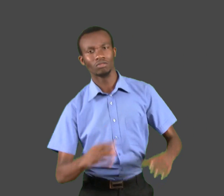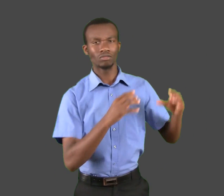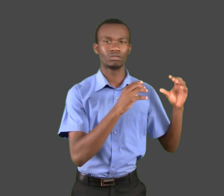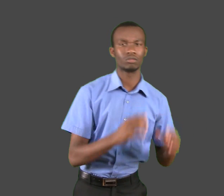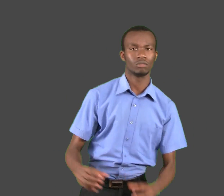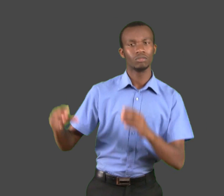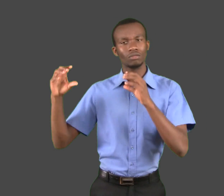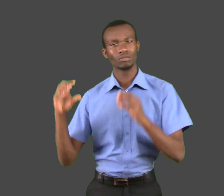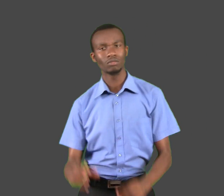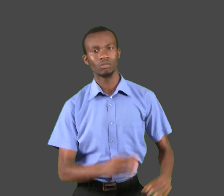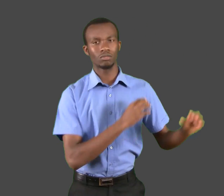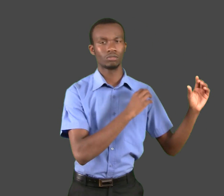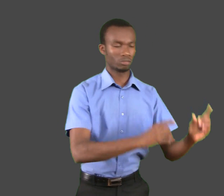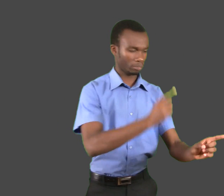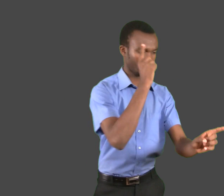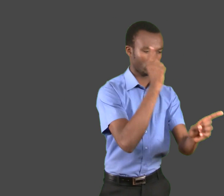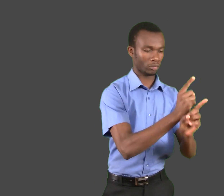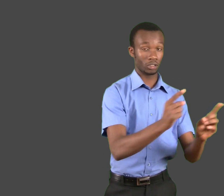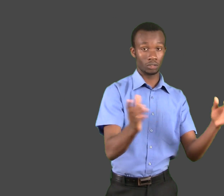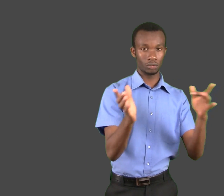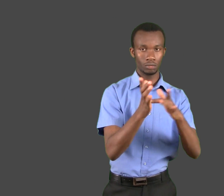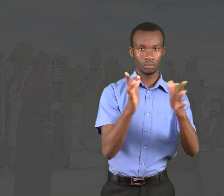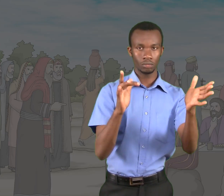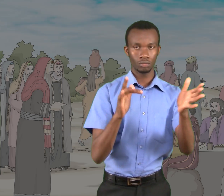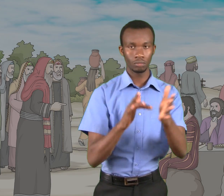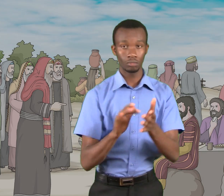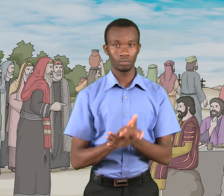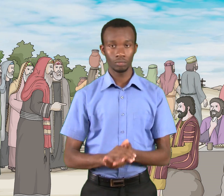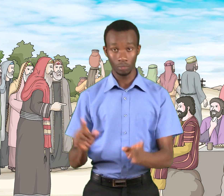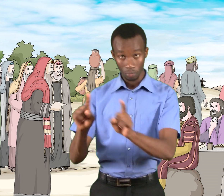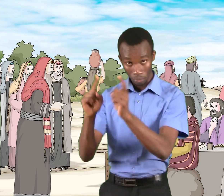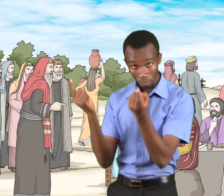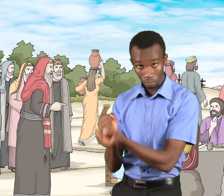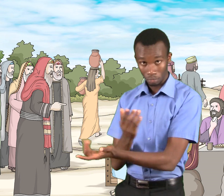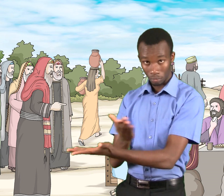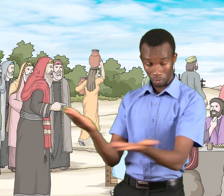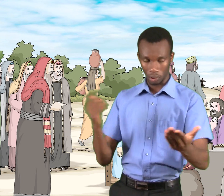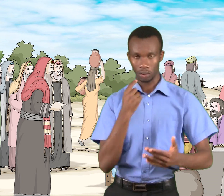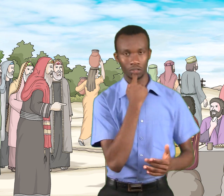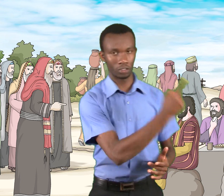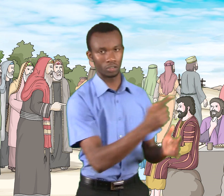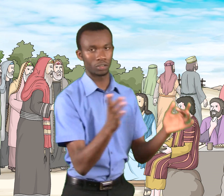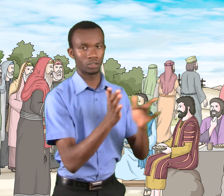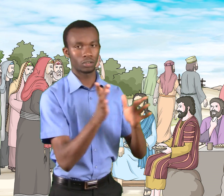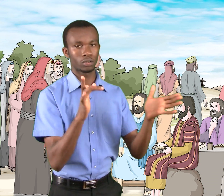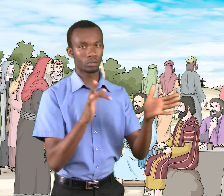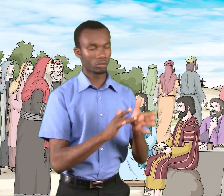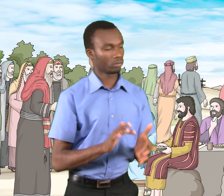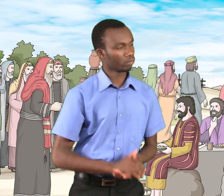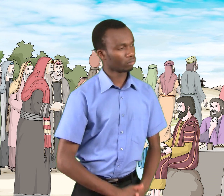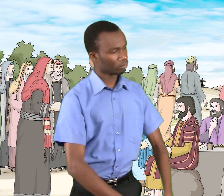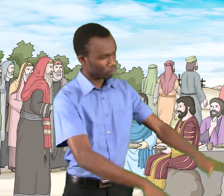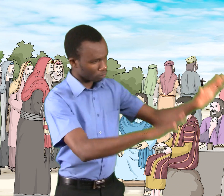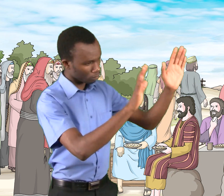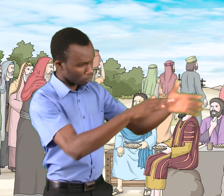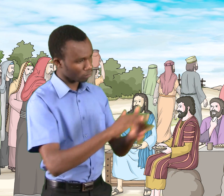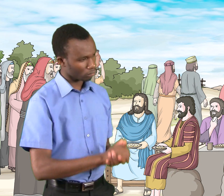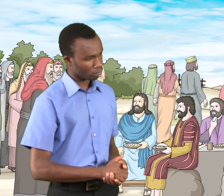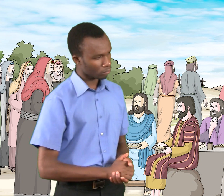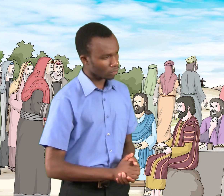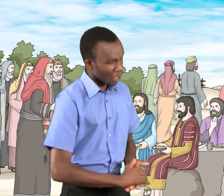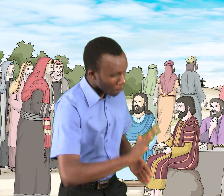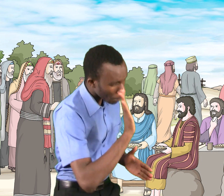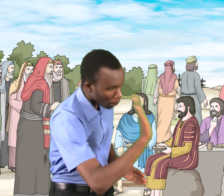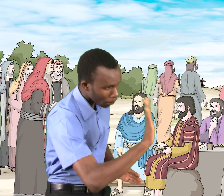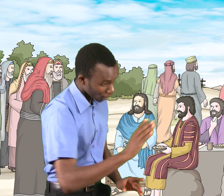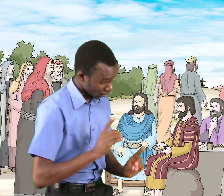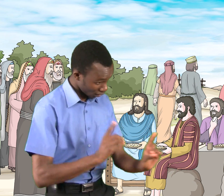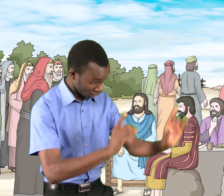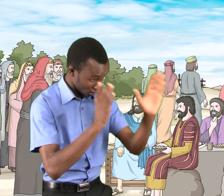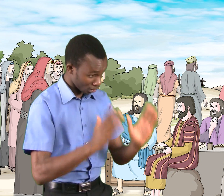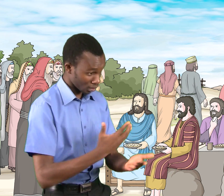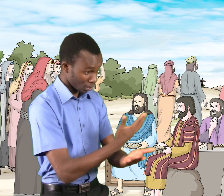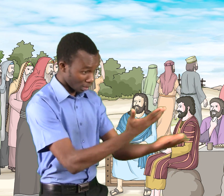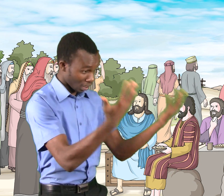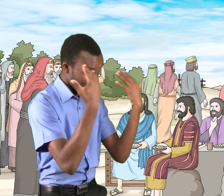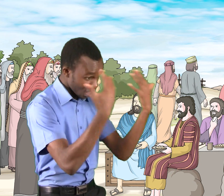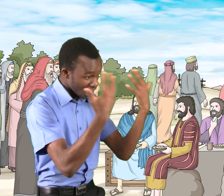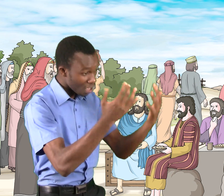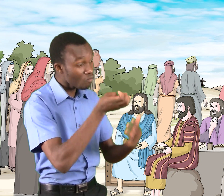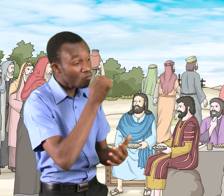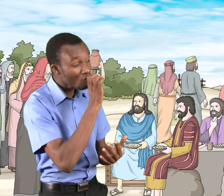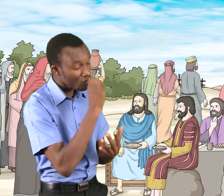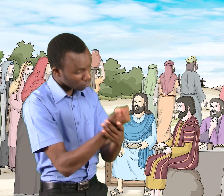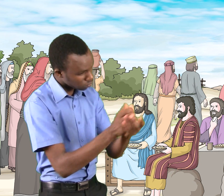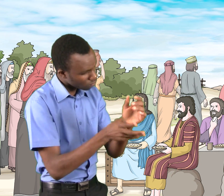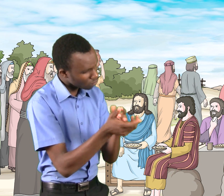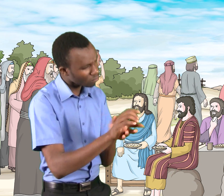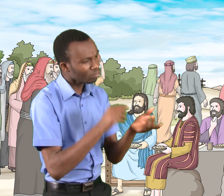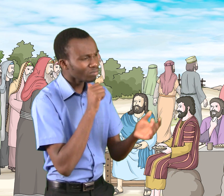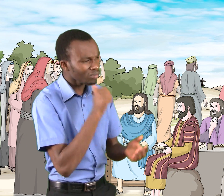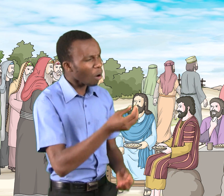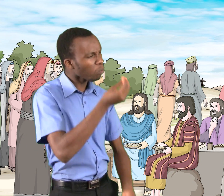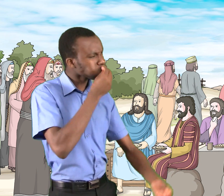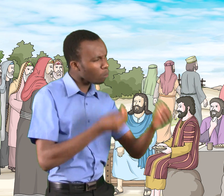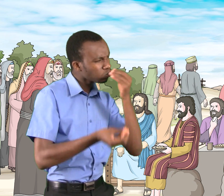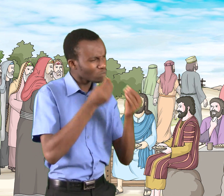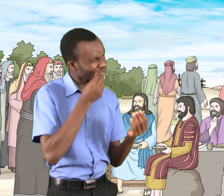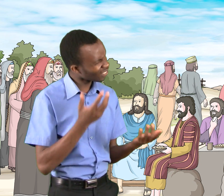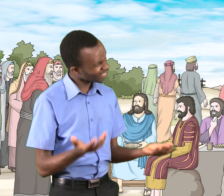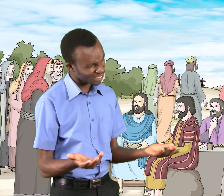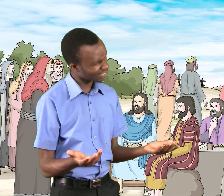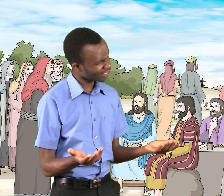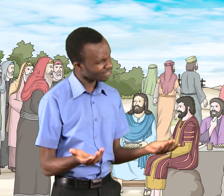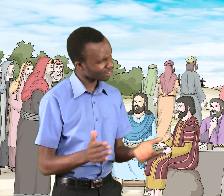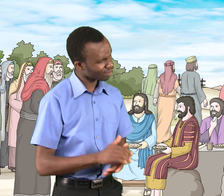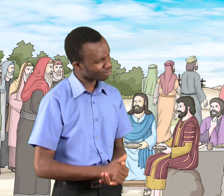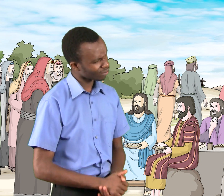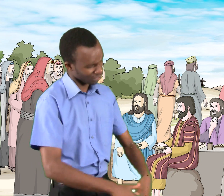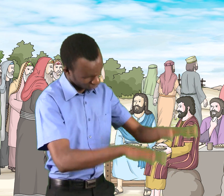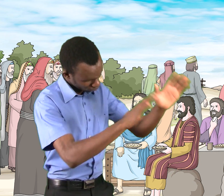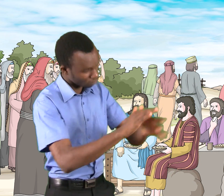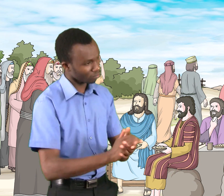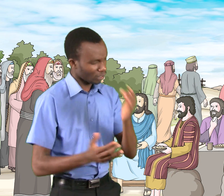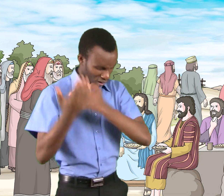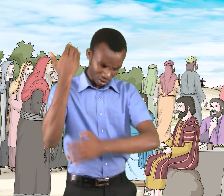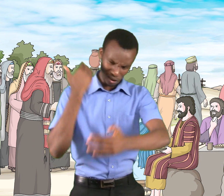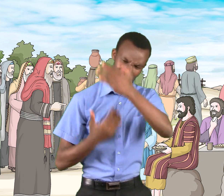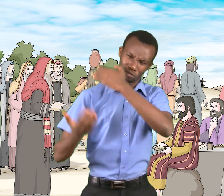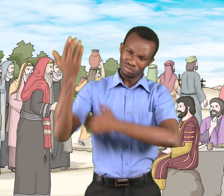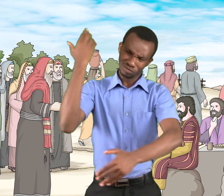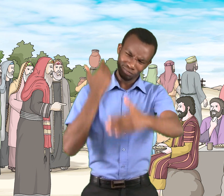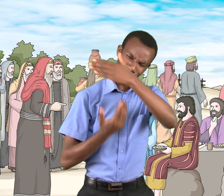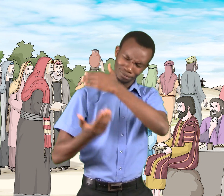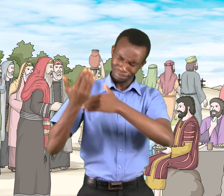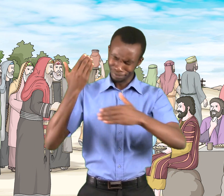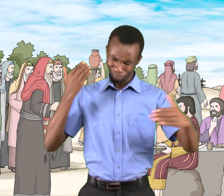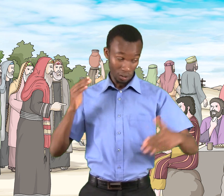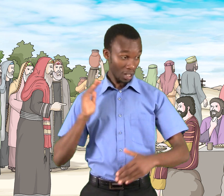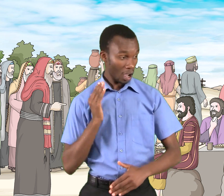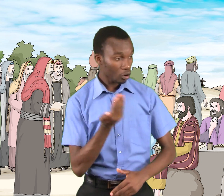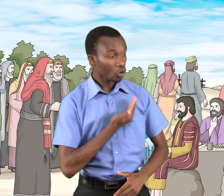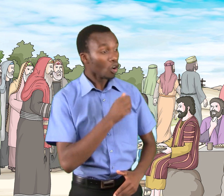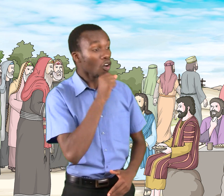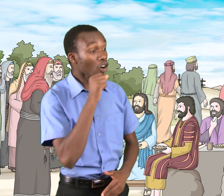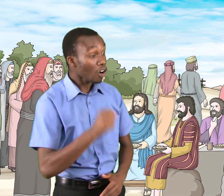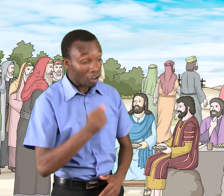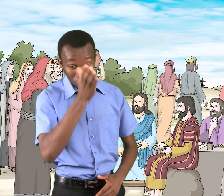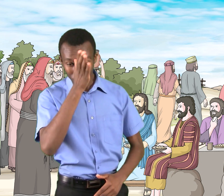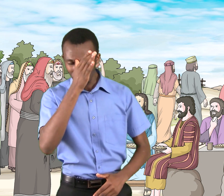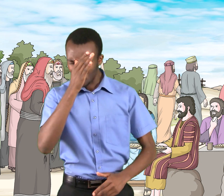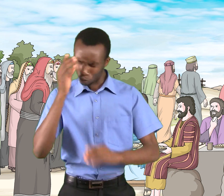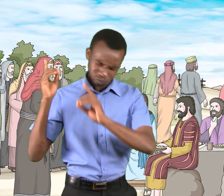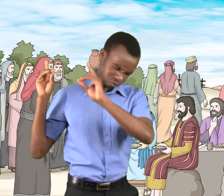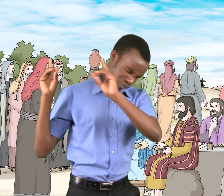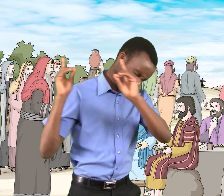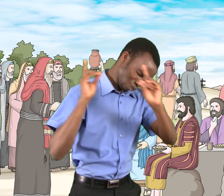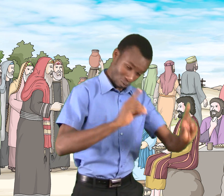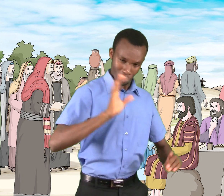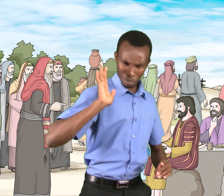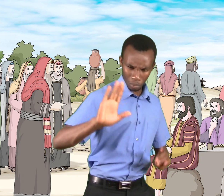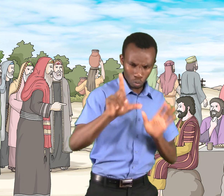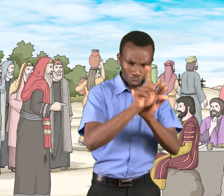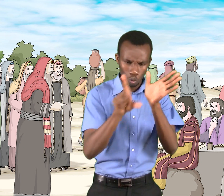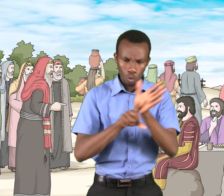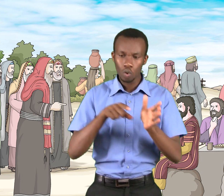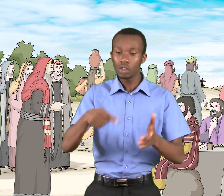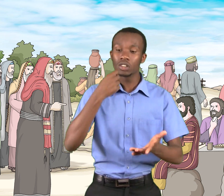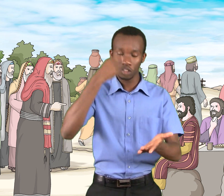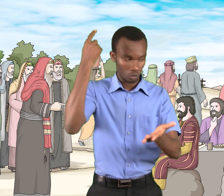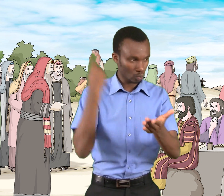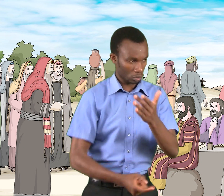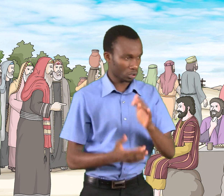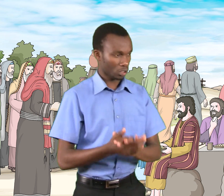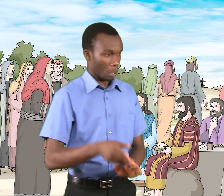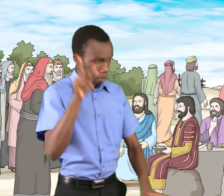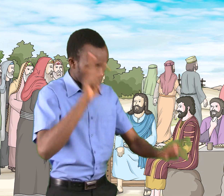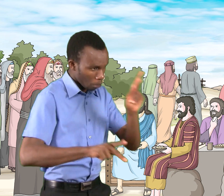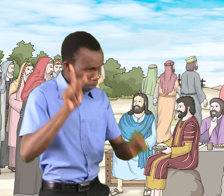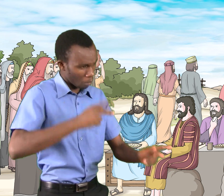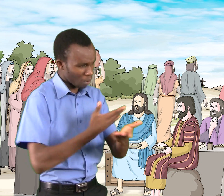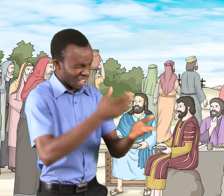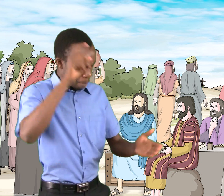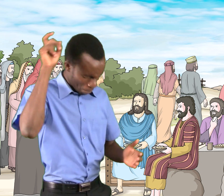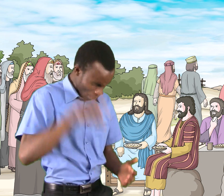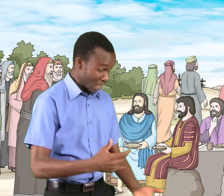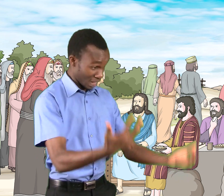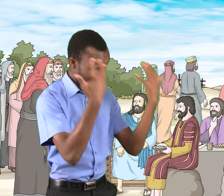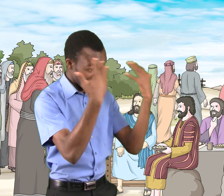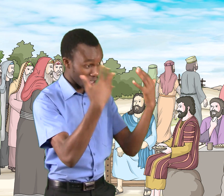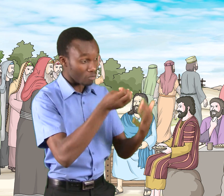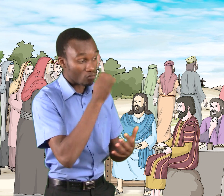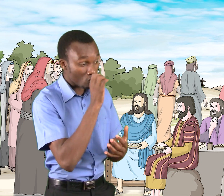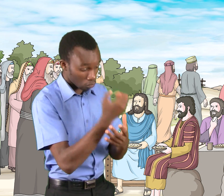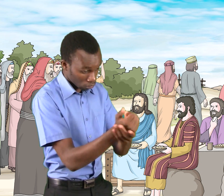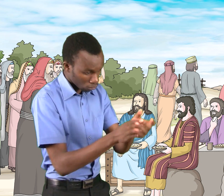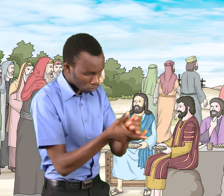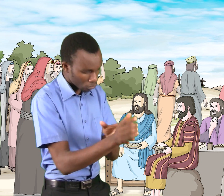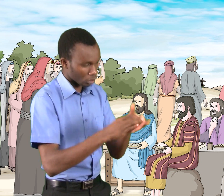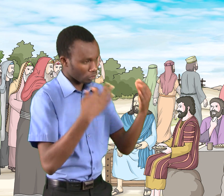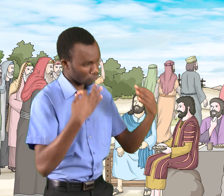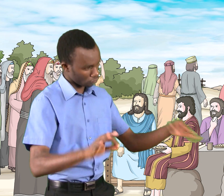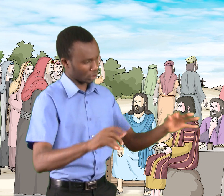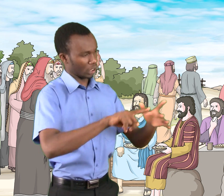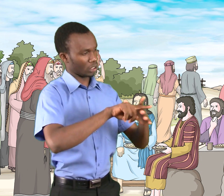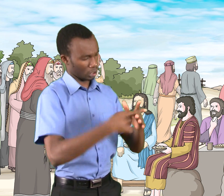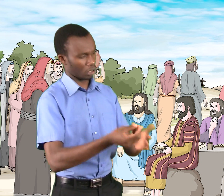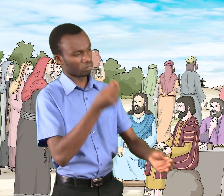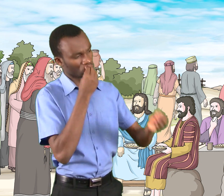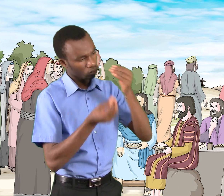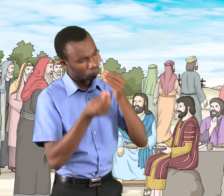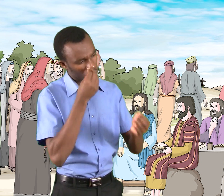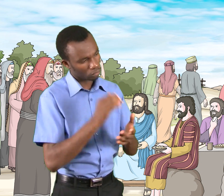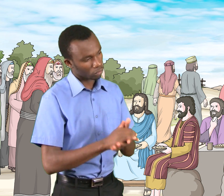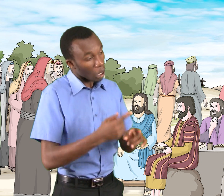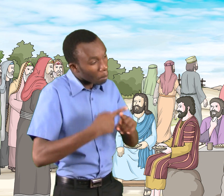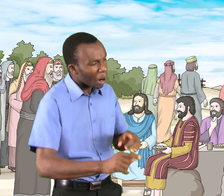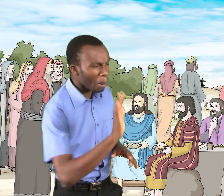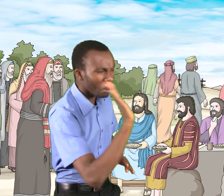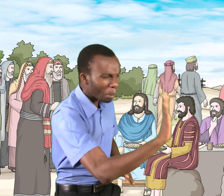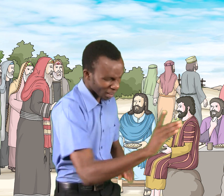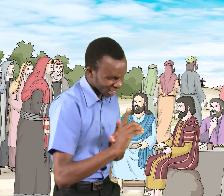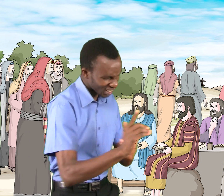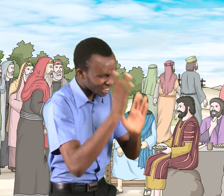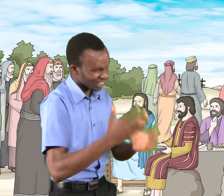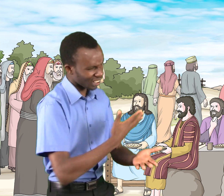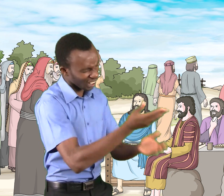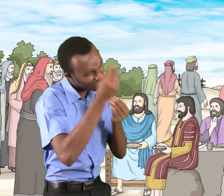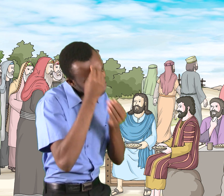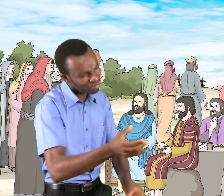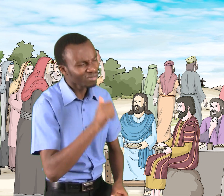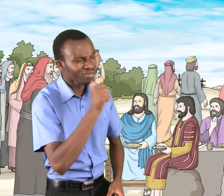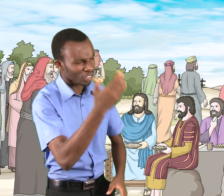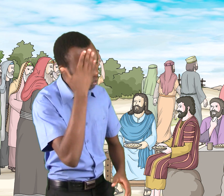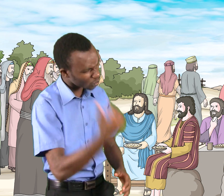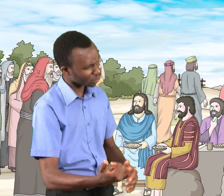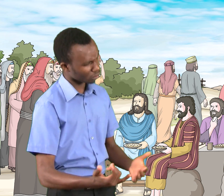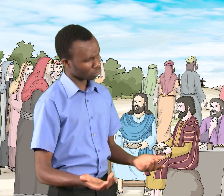Then some Pharisees and scribes came to Jesus from Jerusalem and asked, “Why do Your disciples break the tradition of the elders?